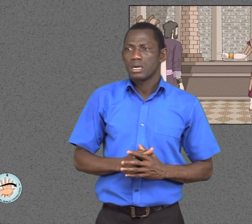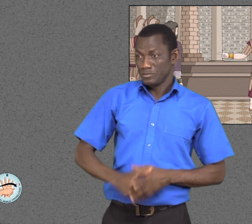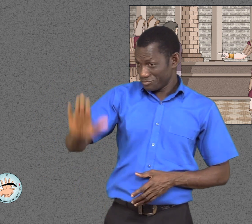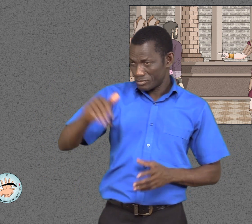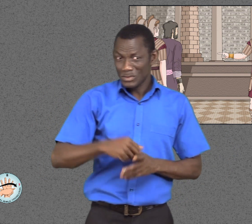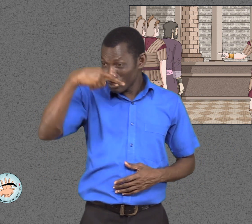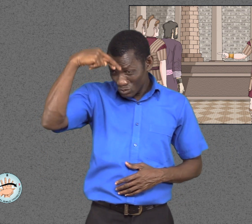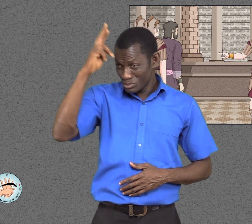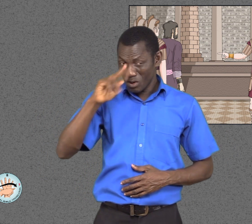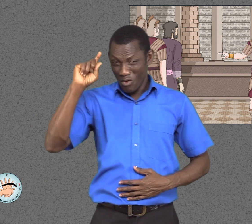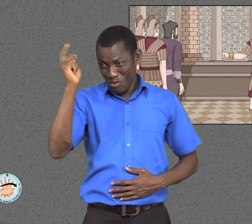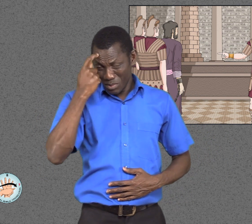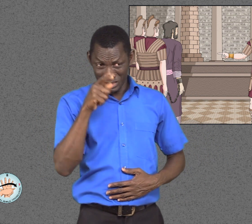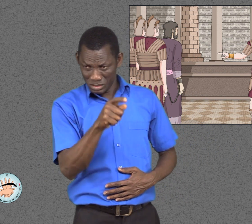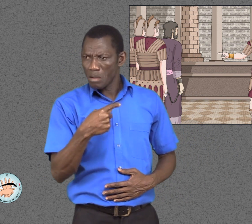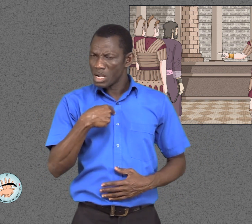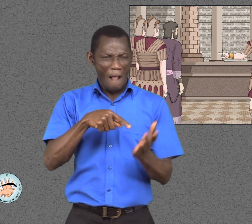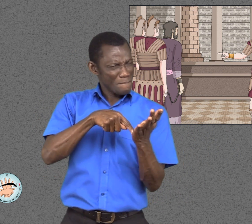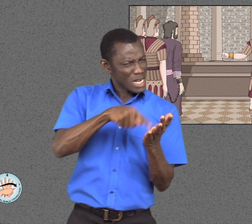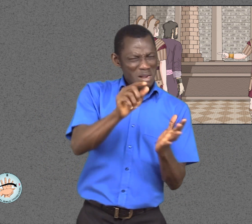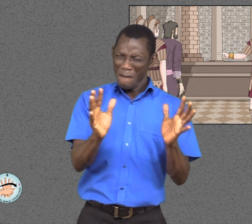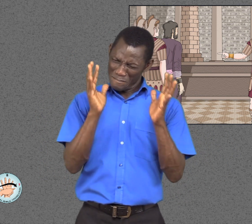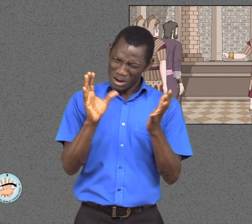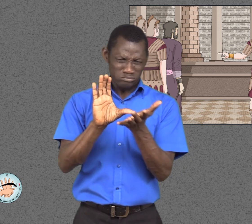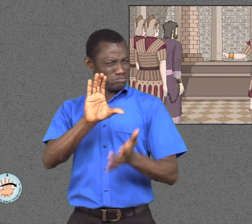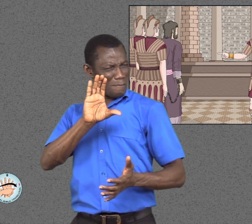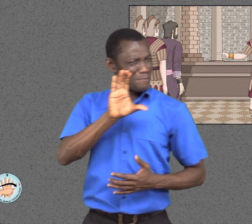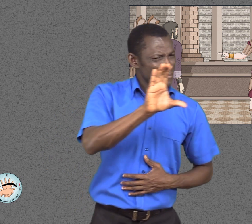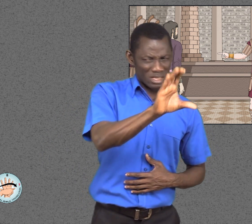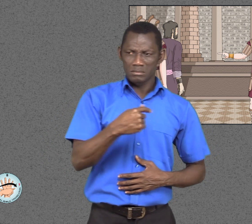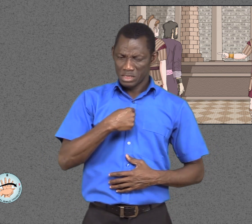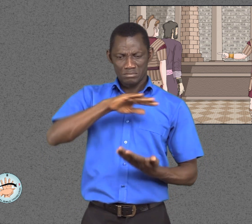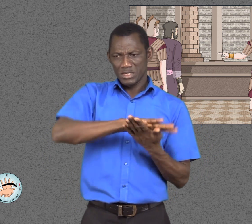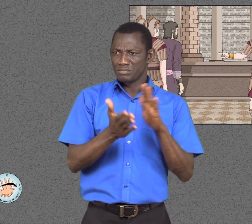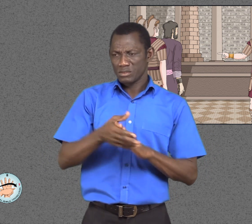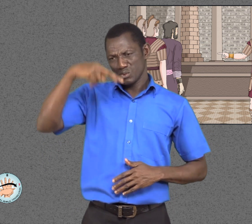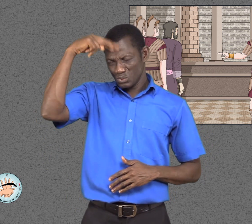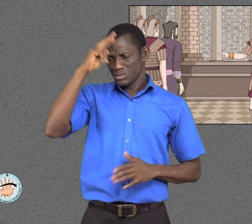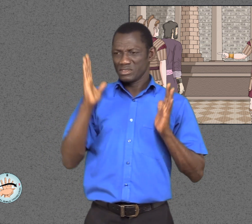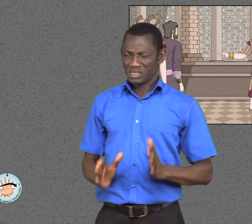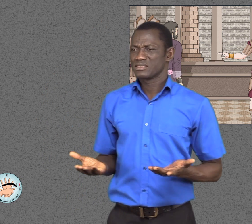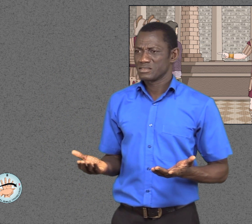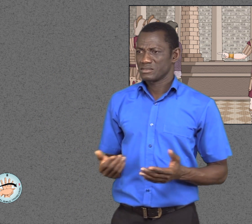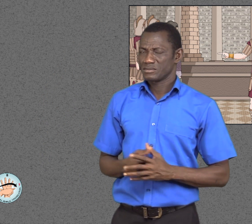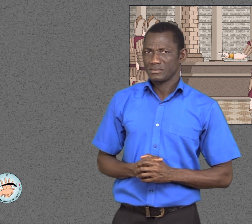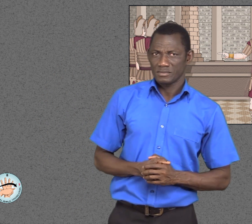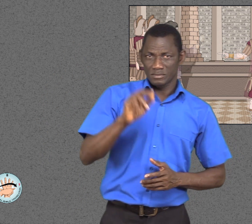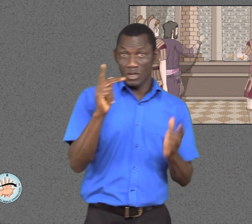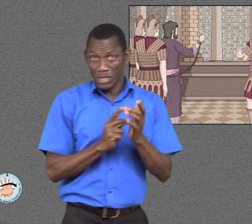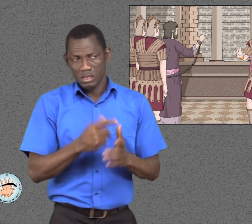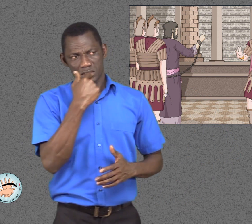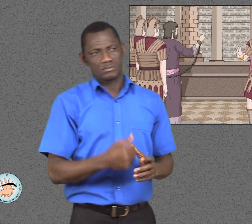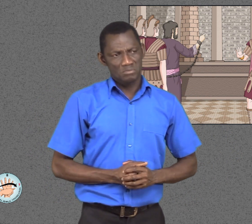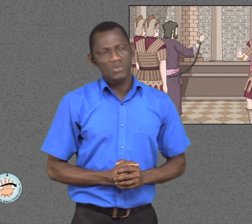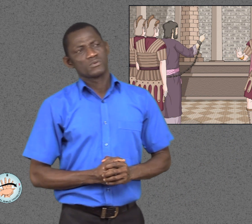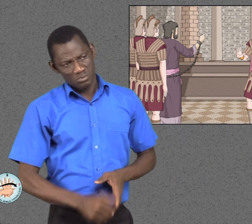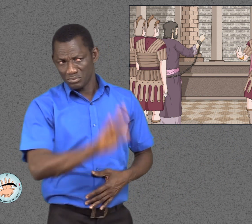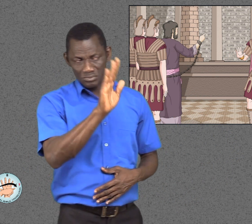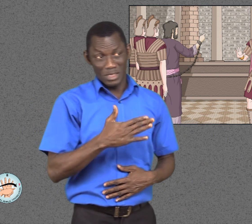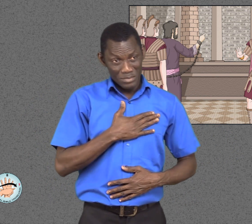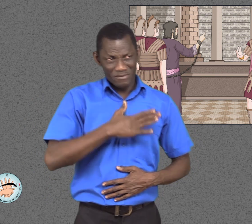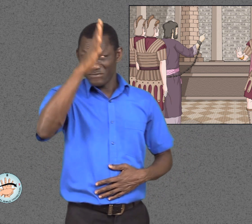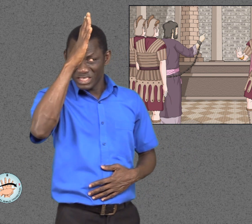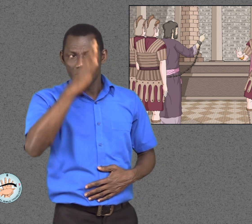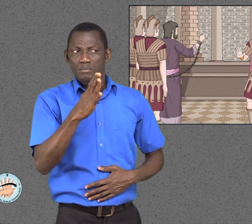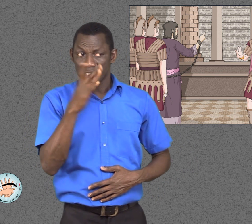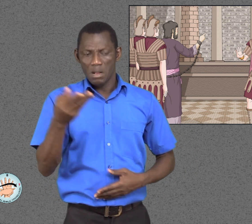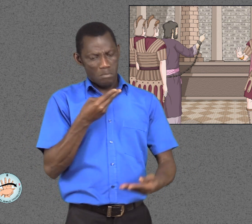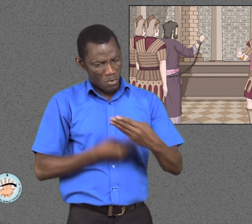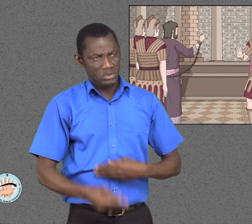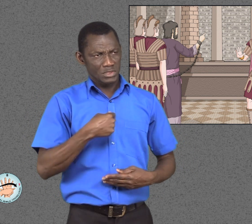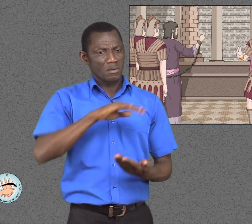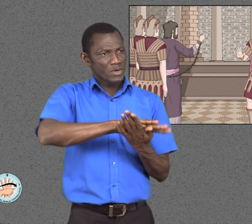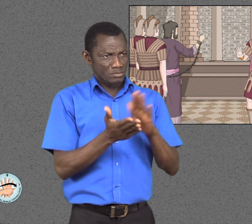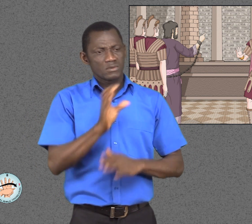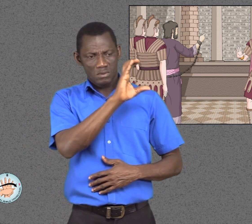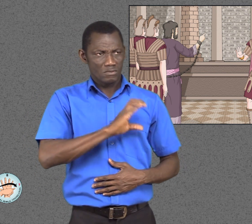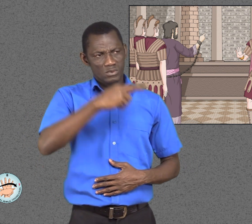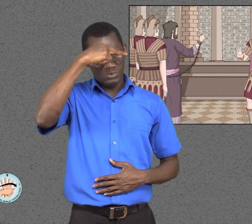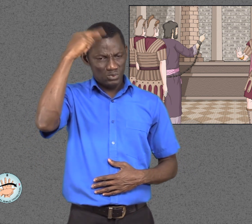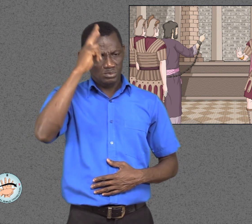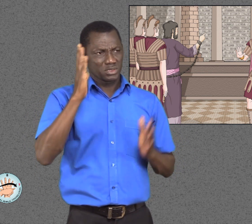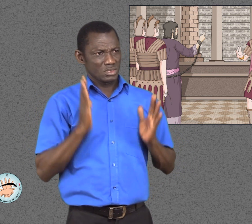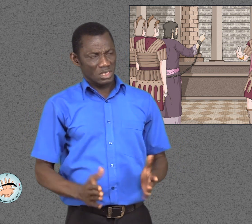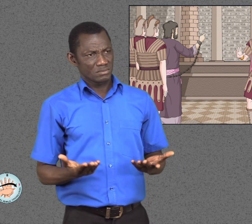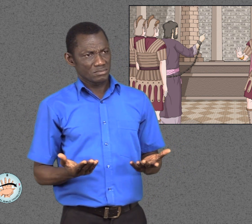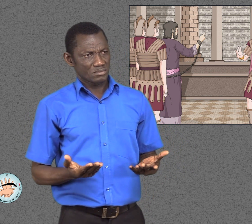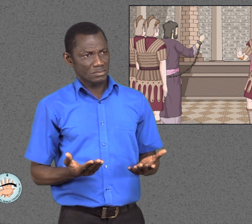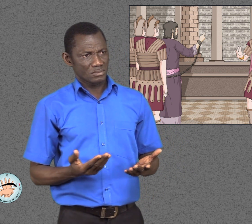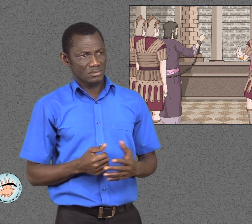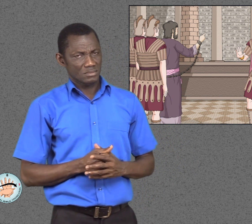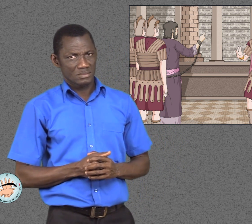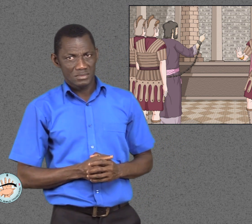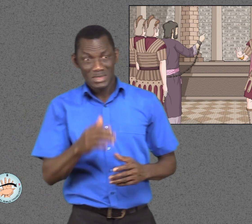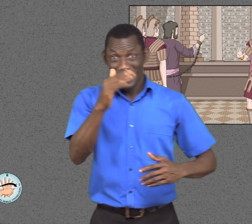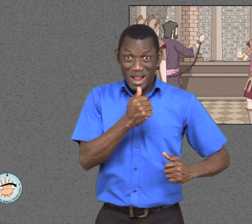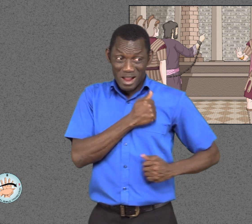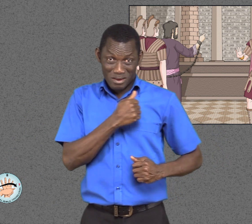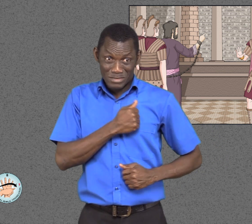“Yes,” he answered. “I paid a high price for my citizenship,” said the commander.